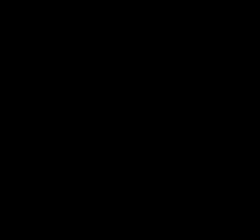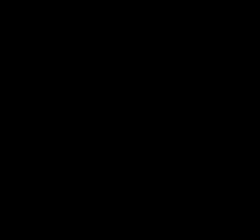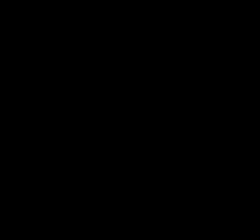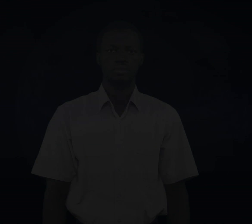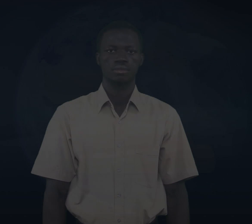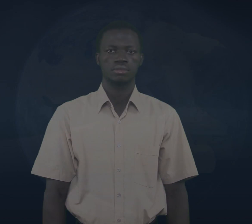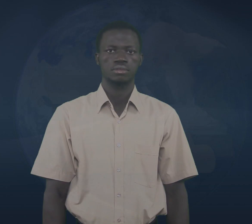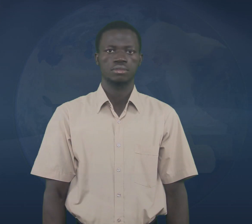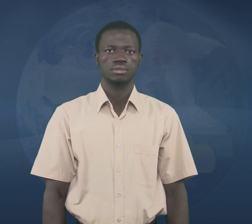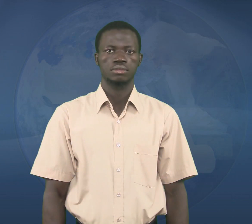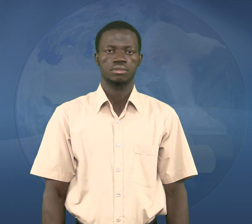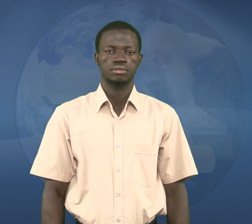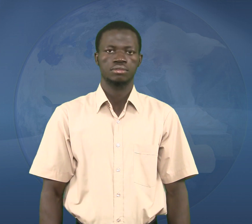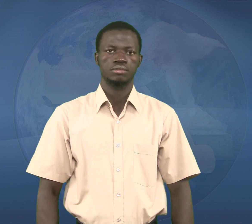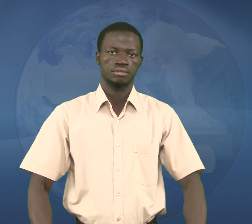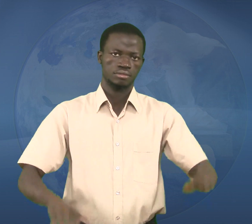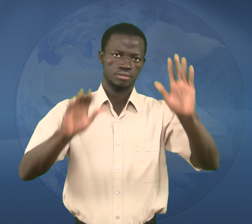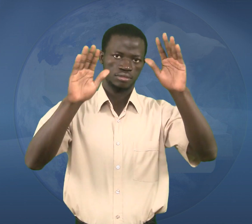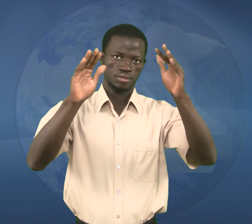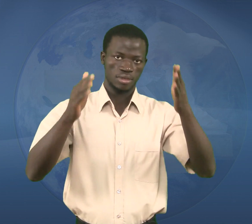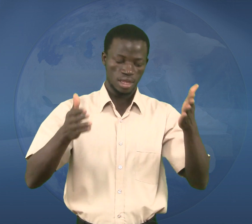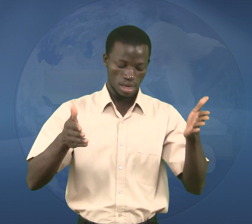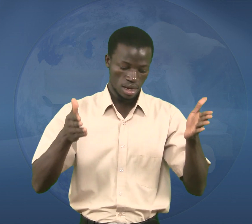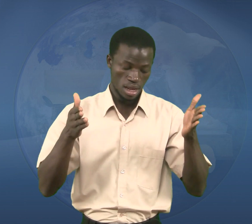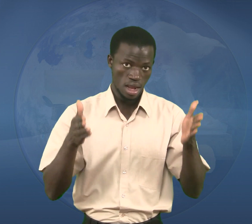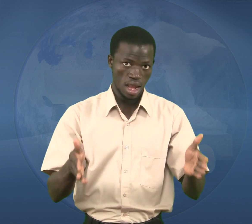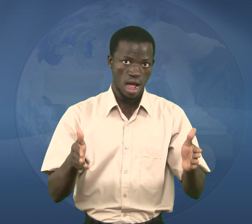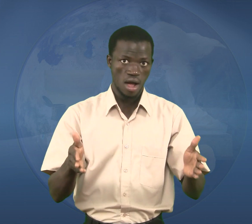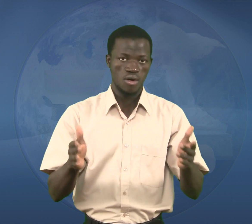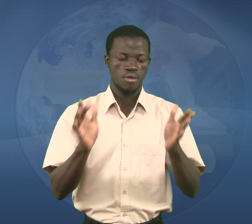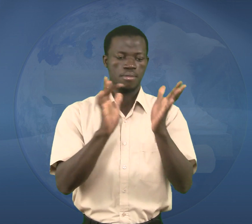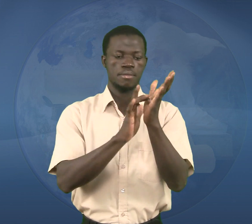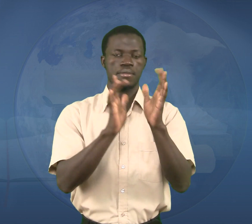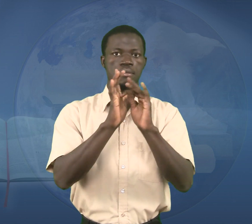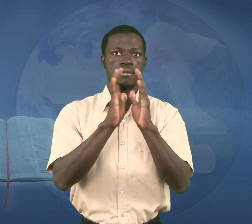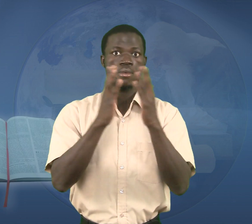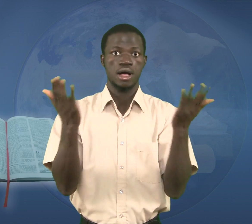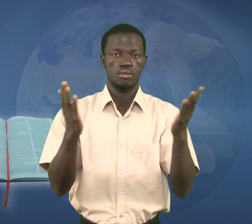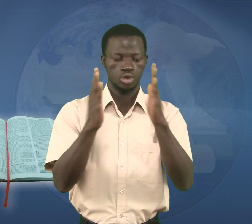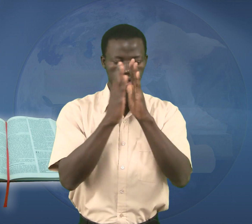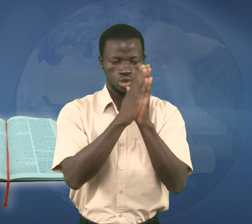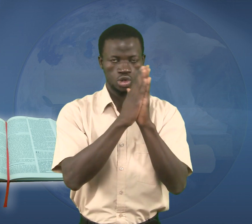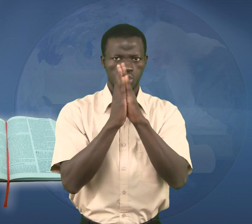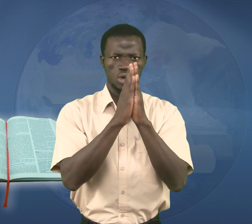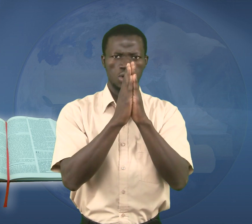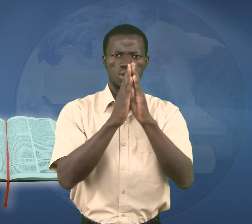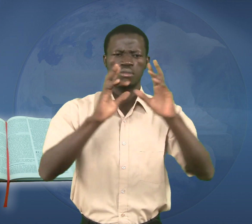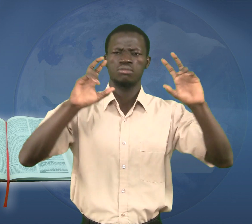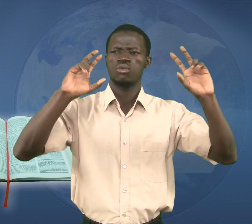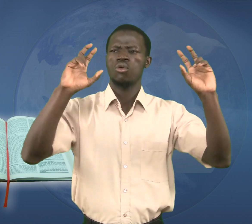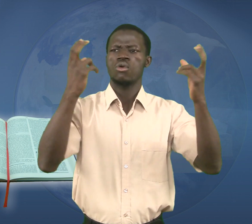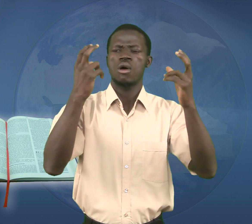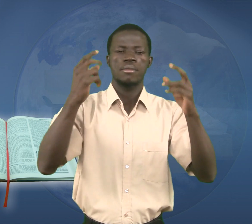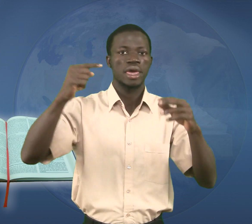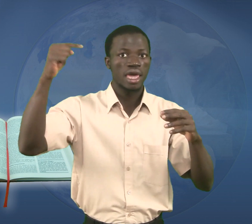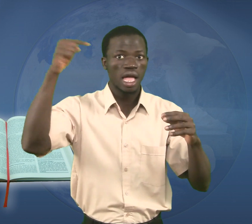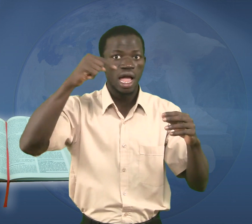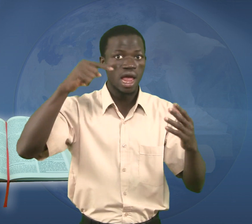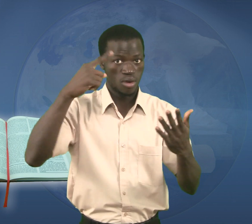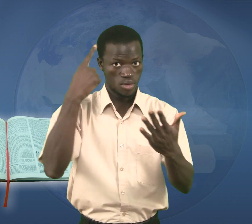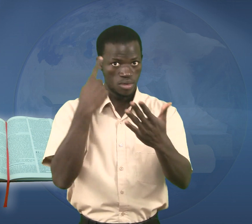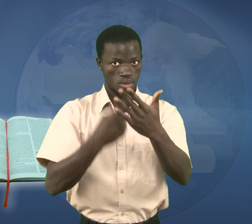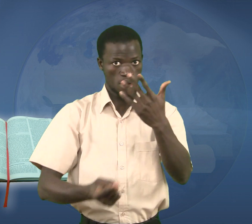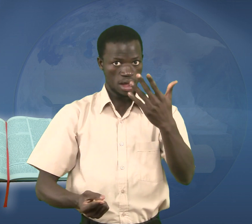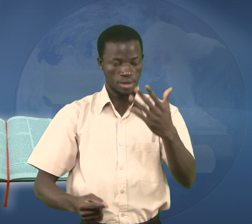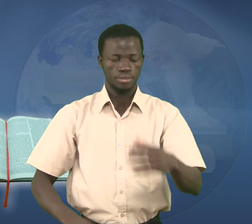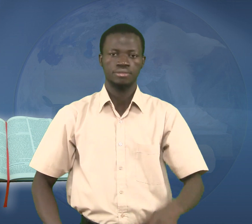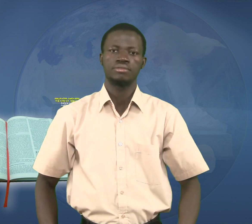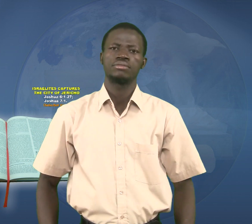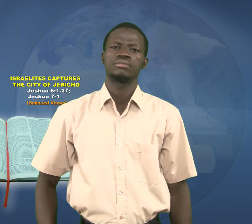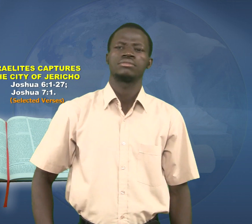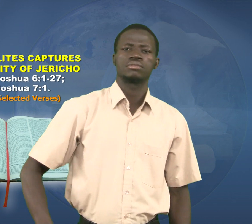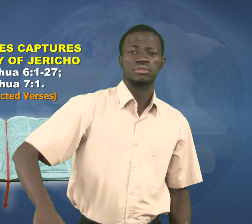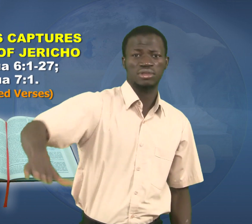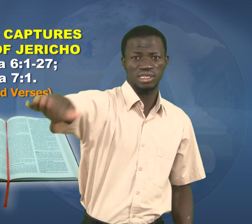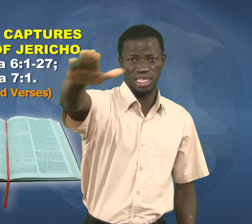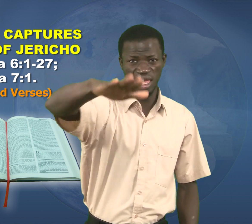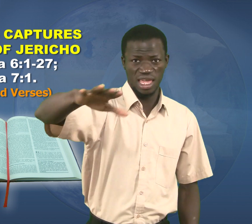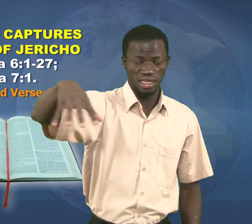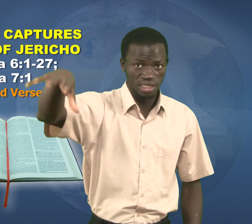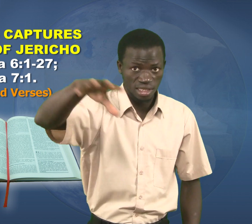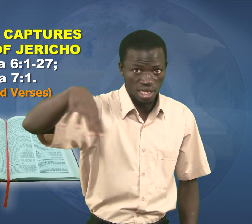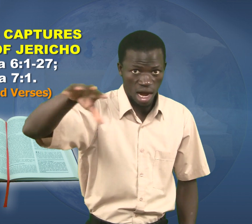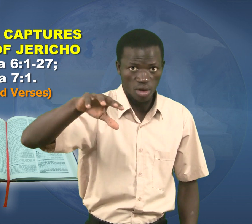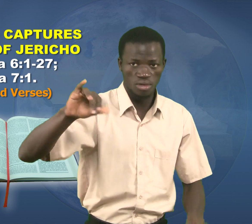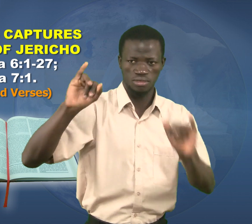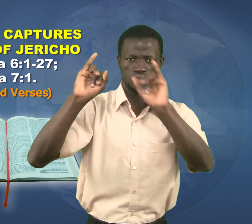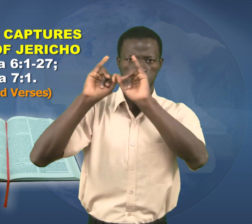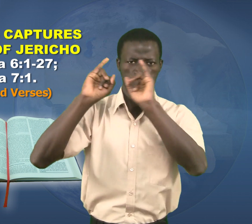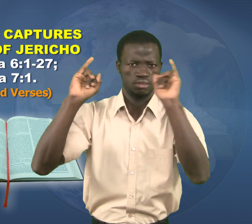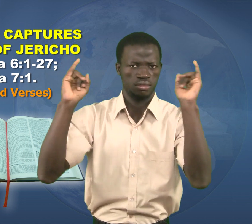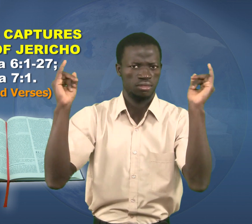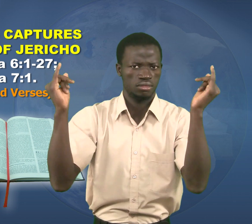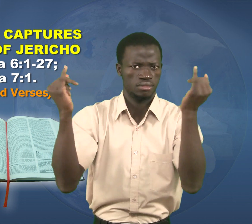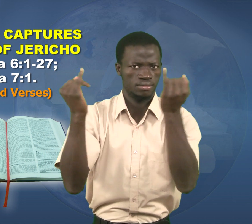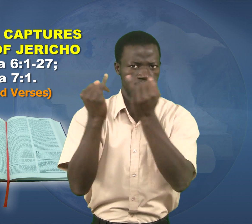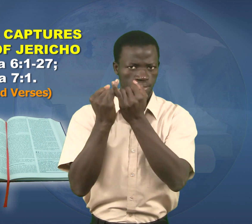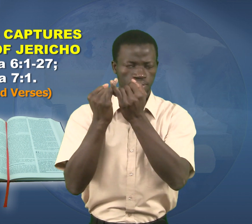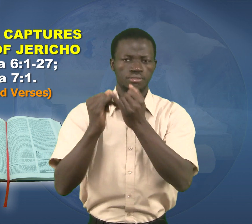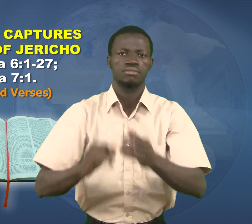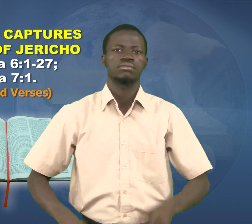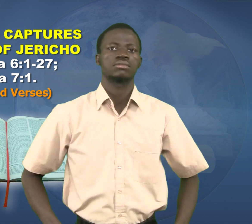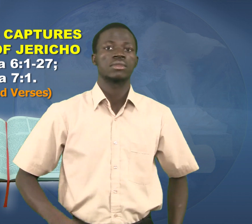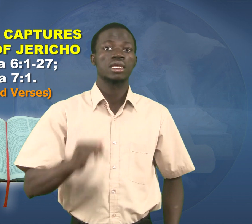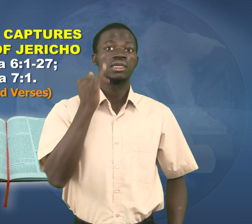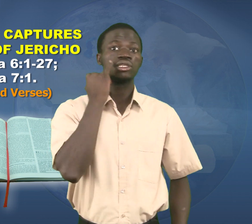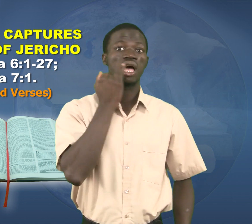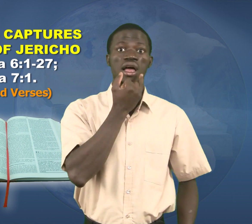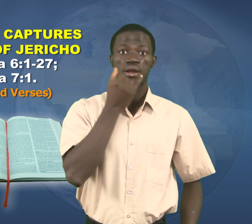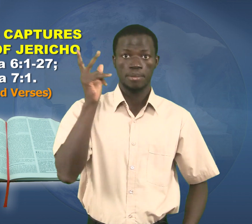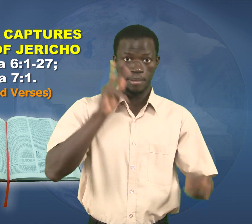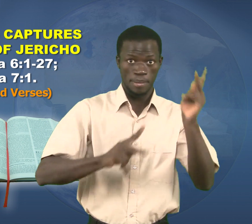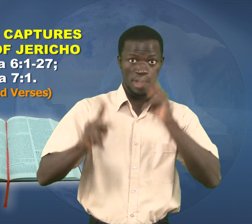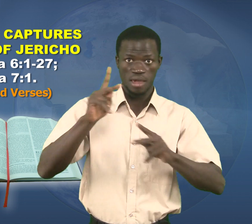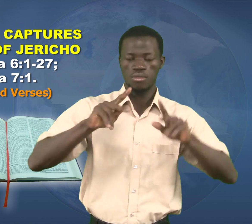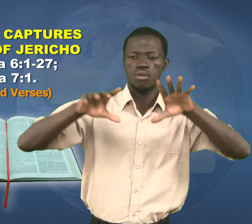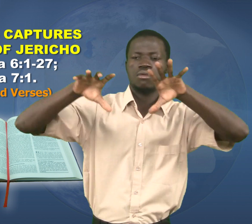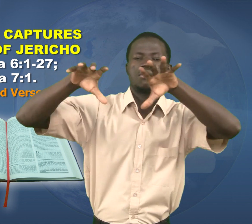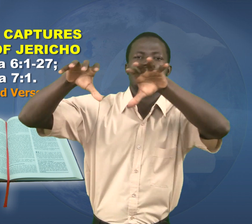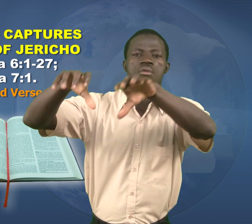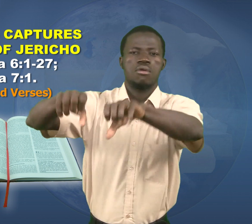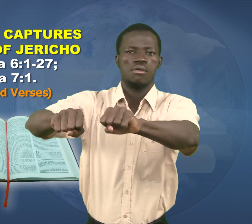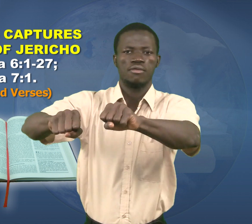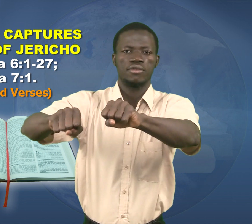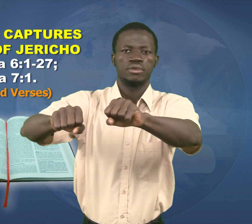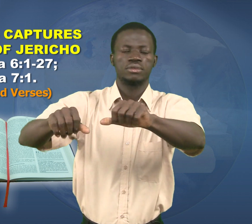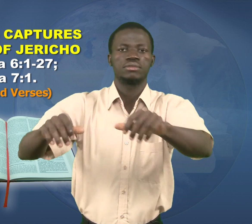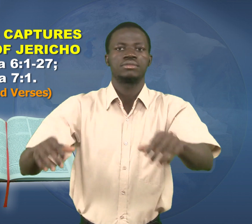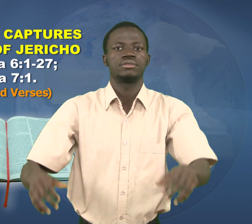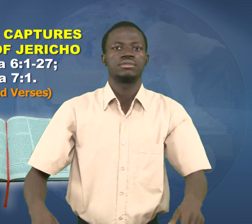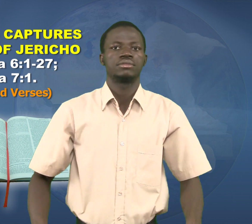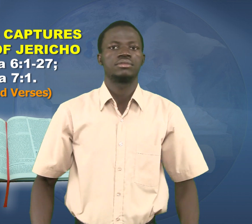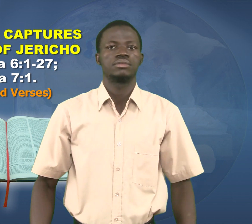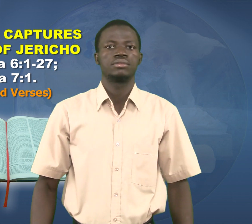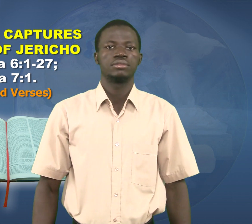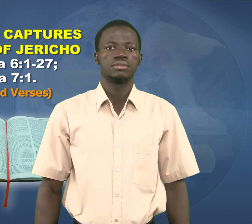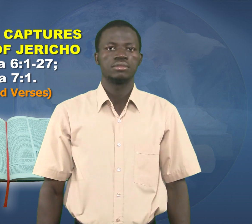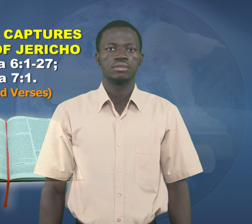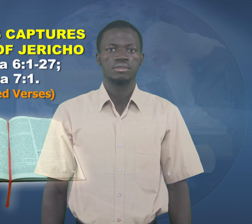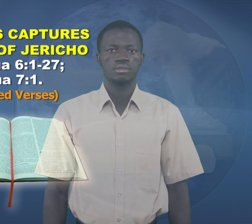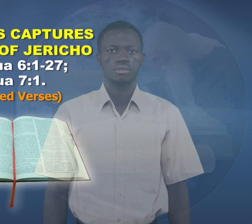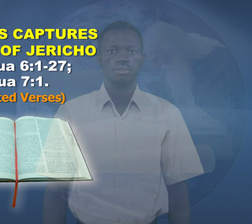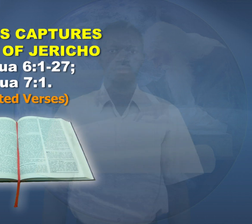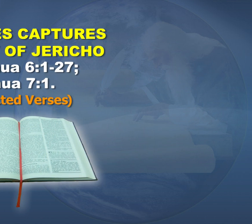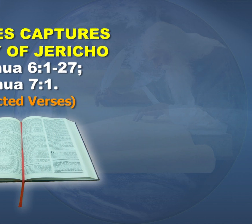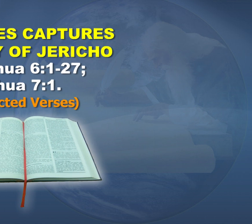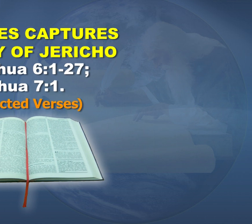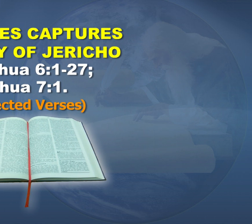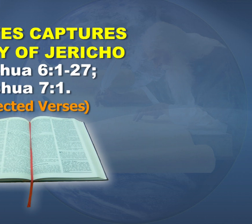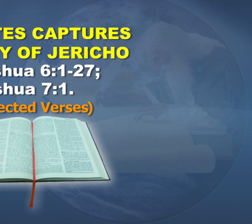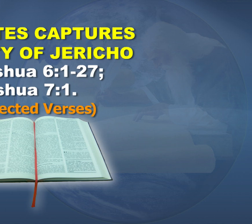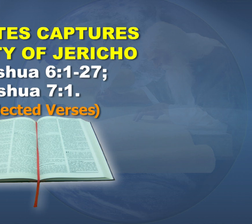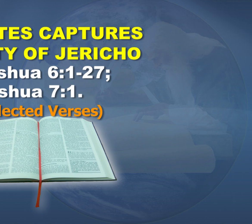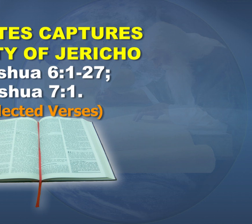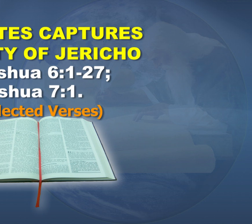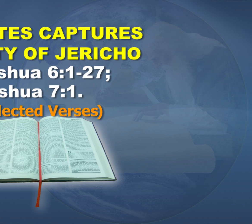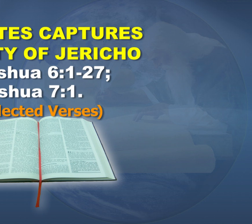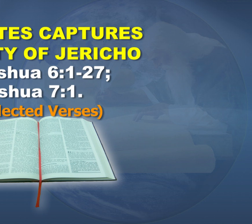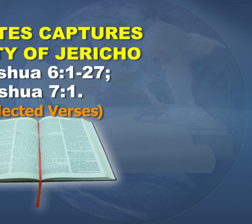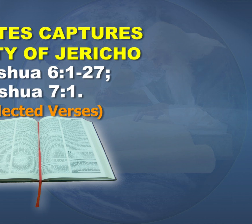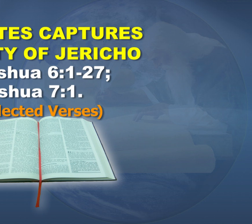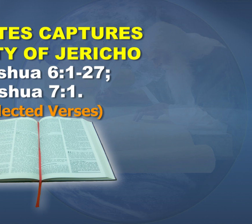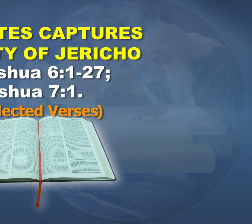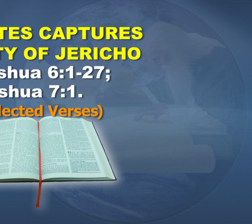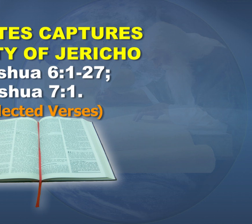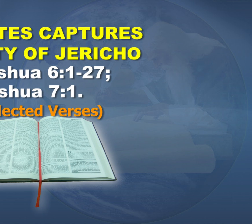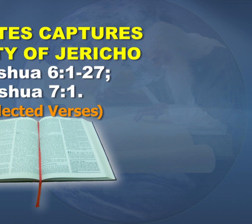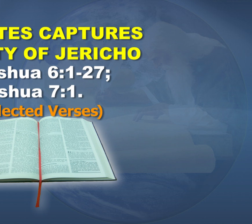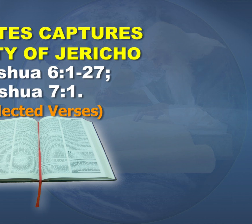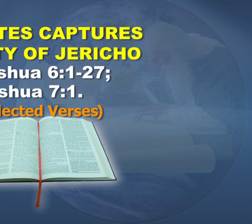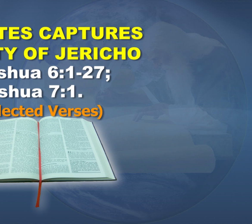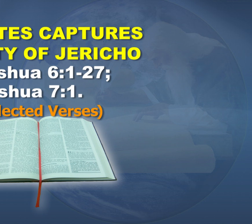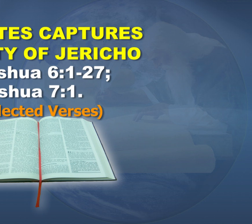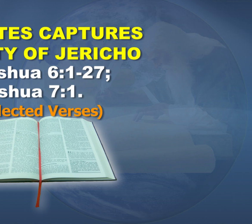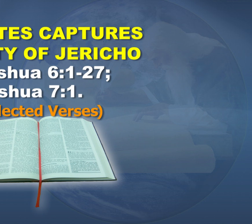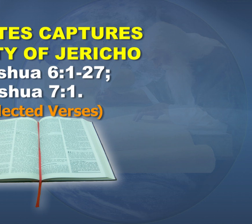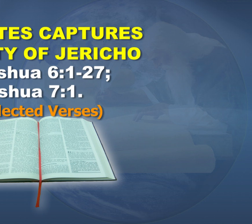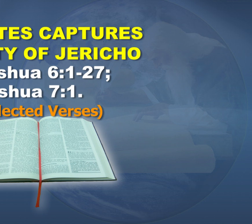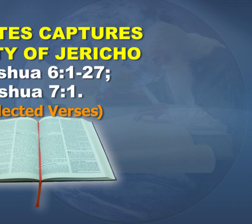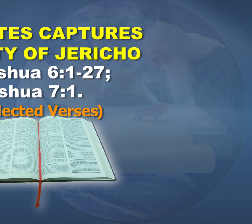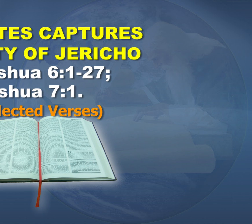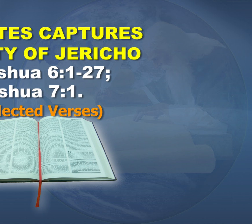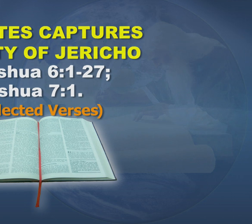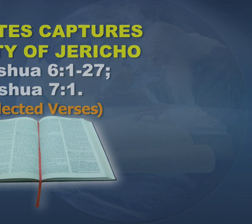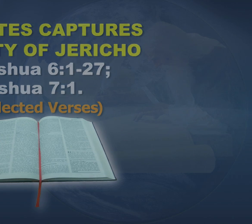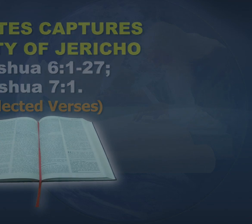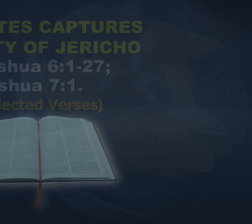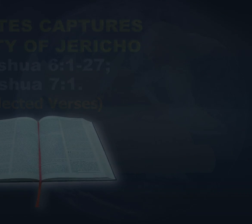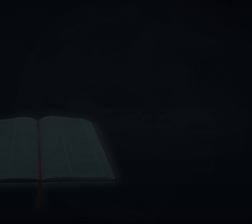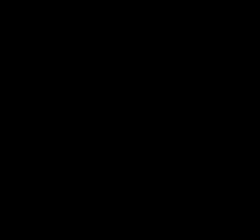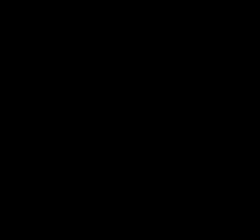Israelites capture the city of Jericho